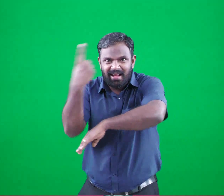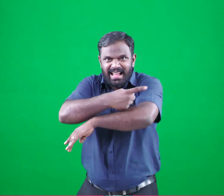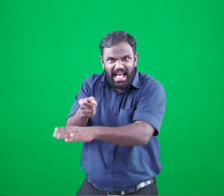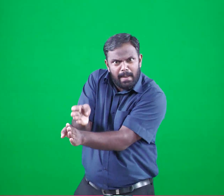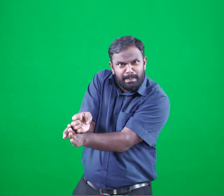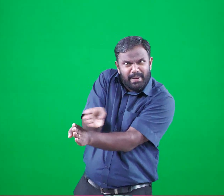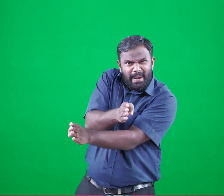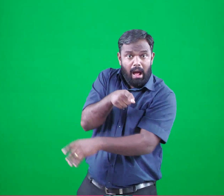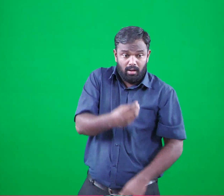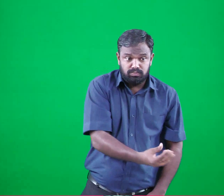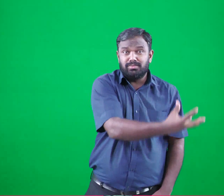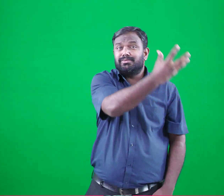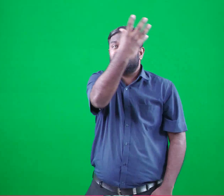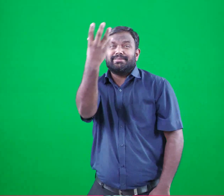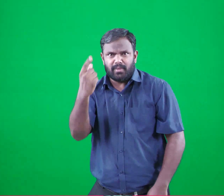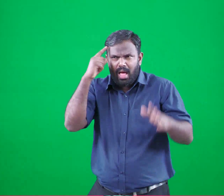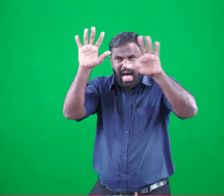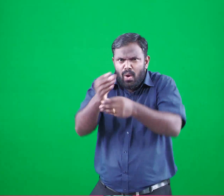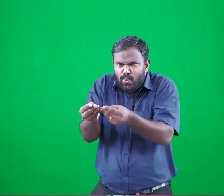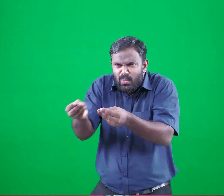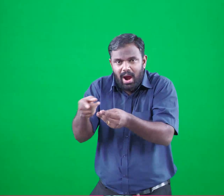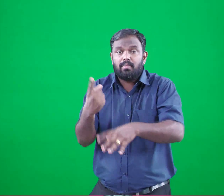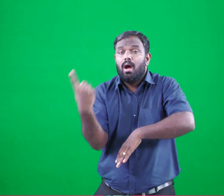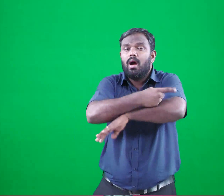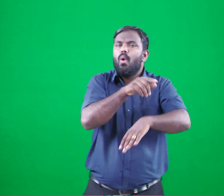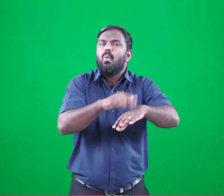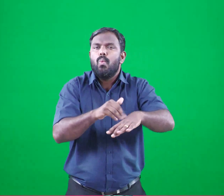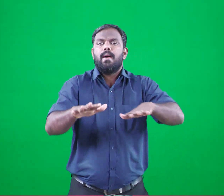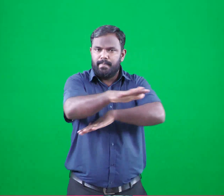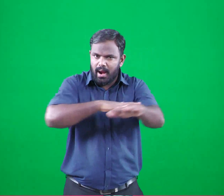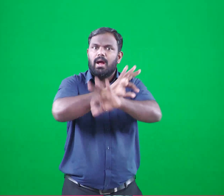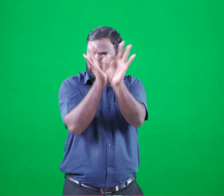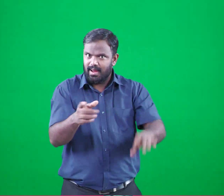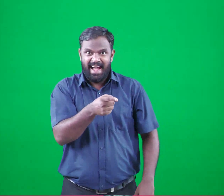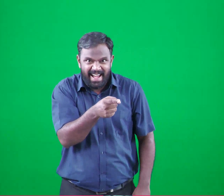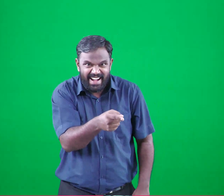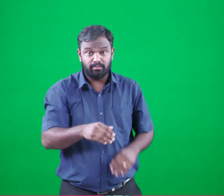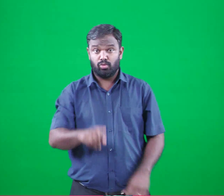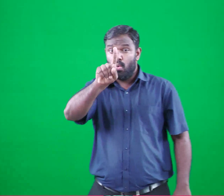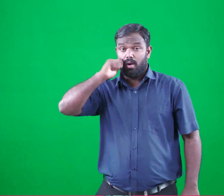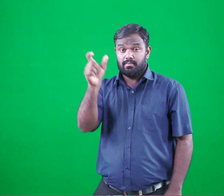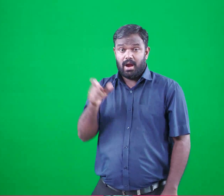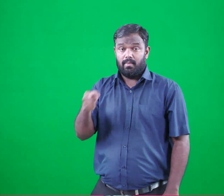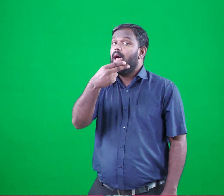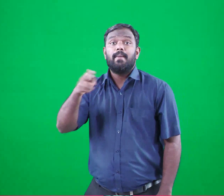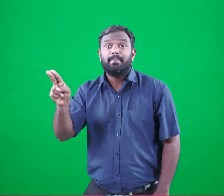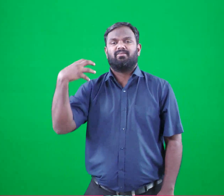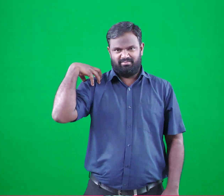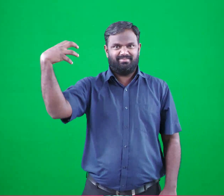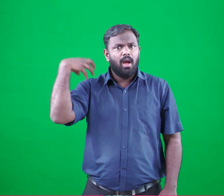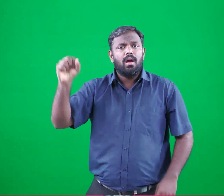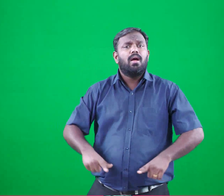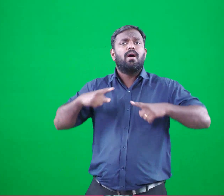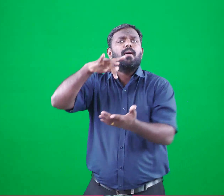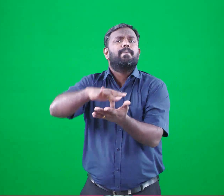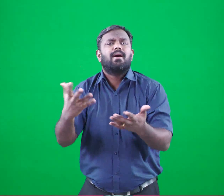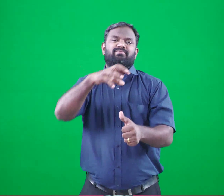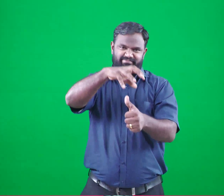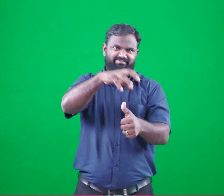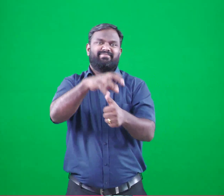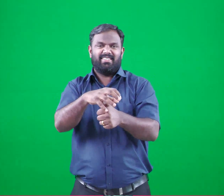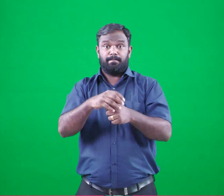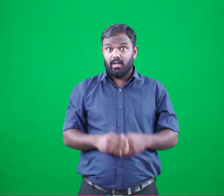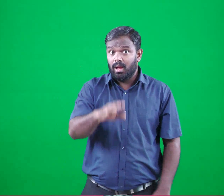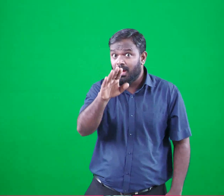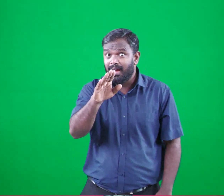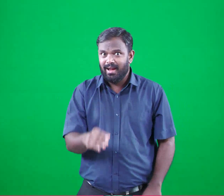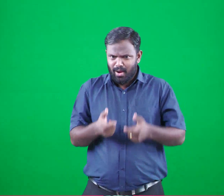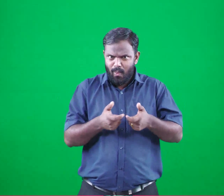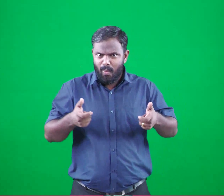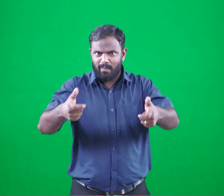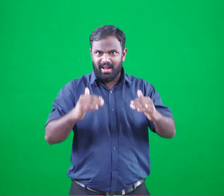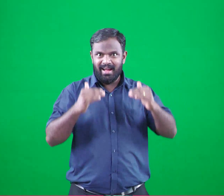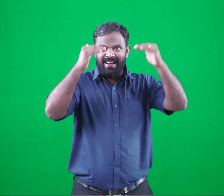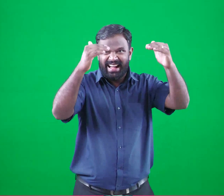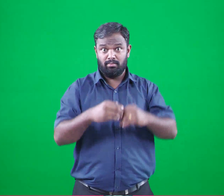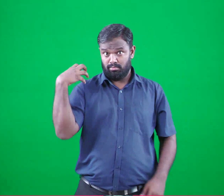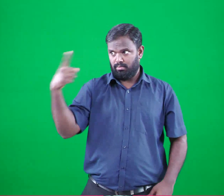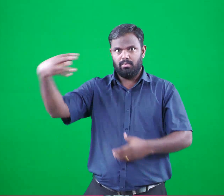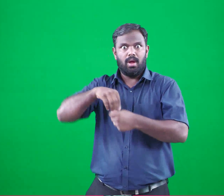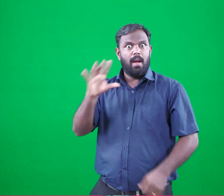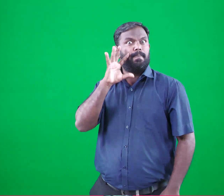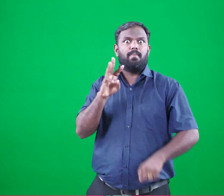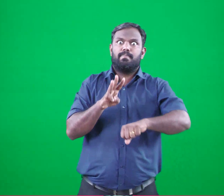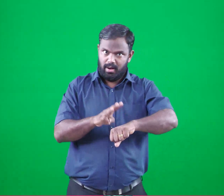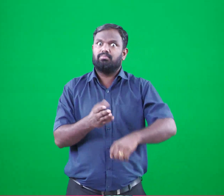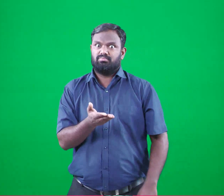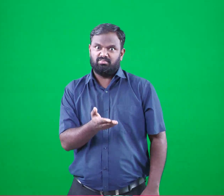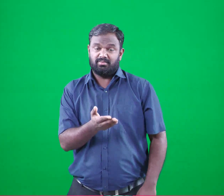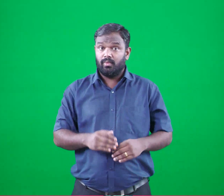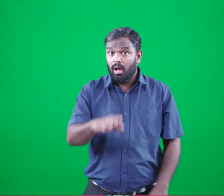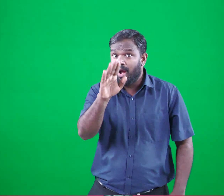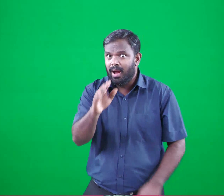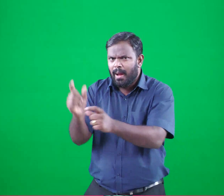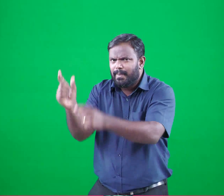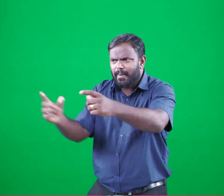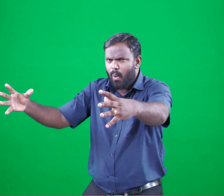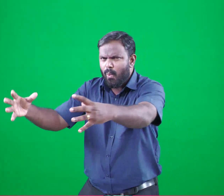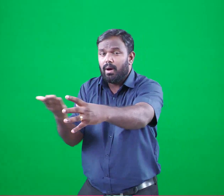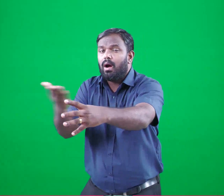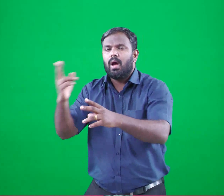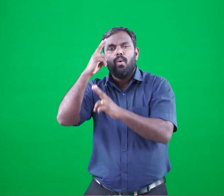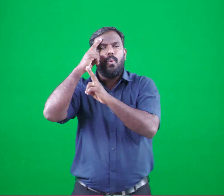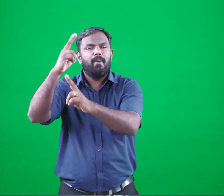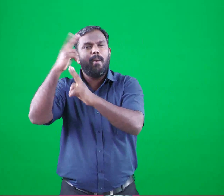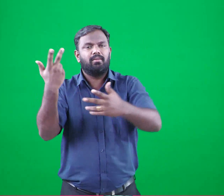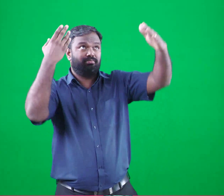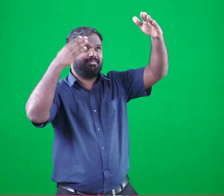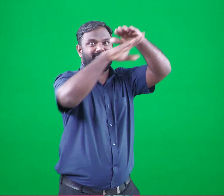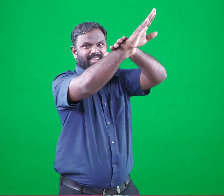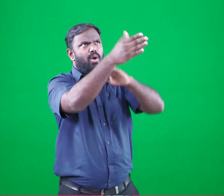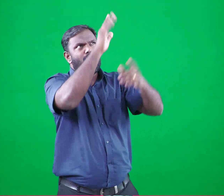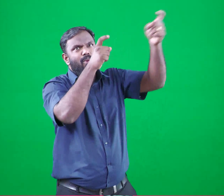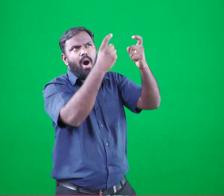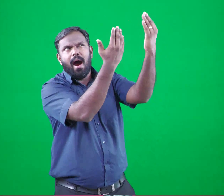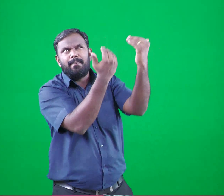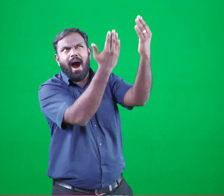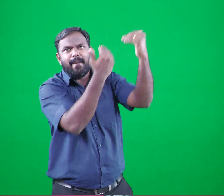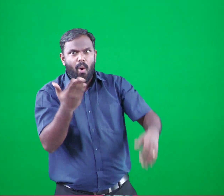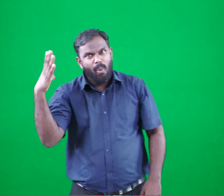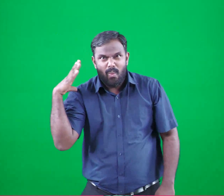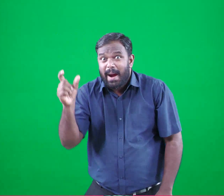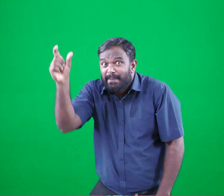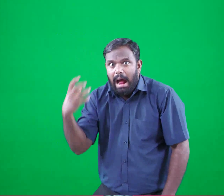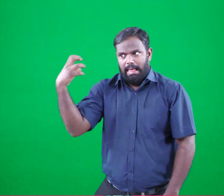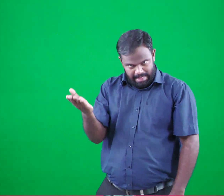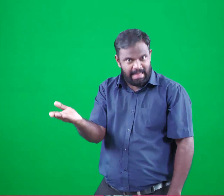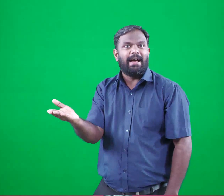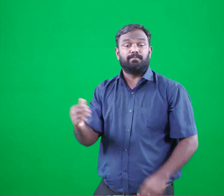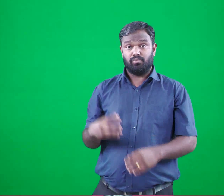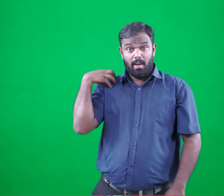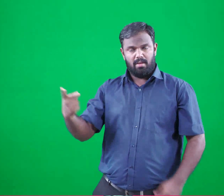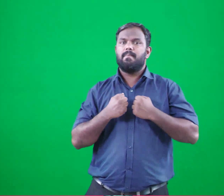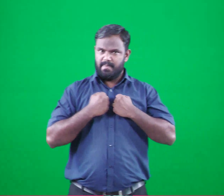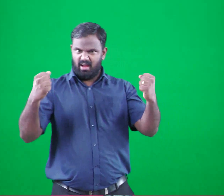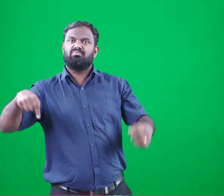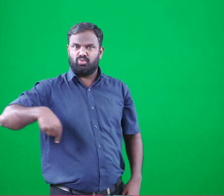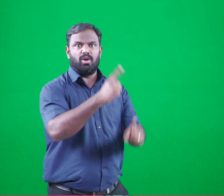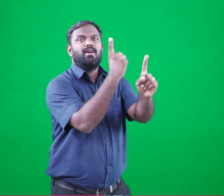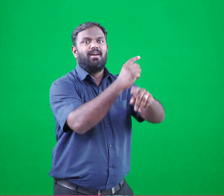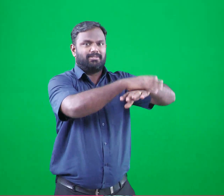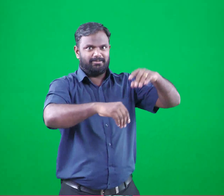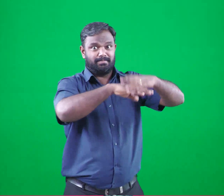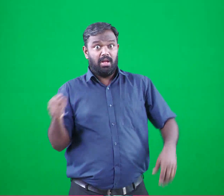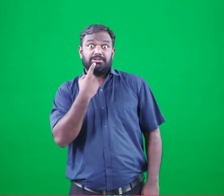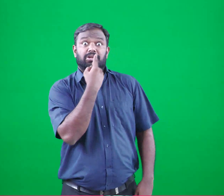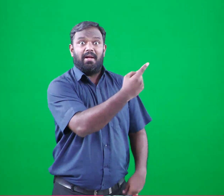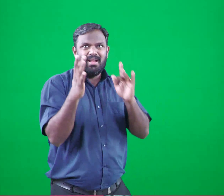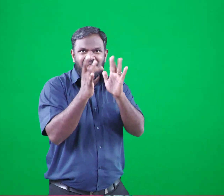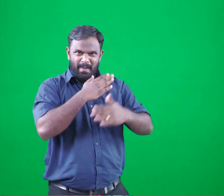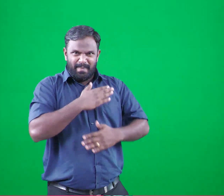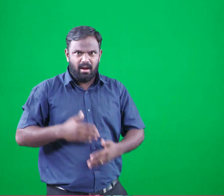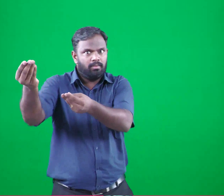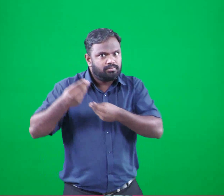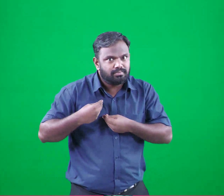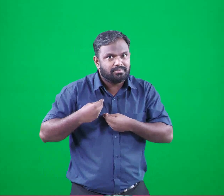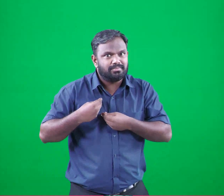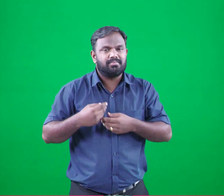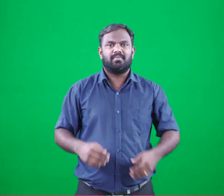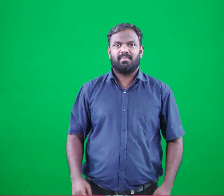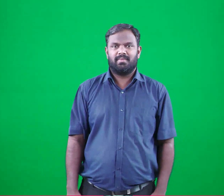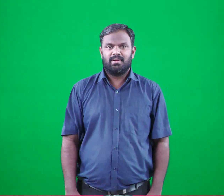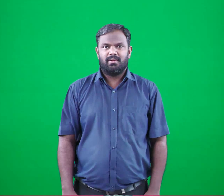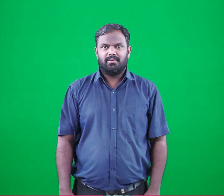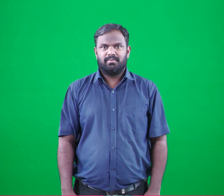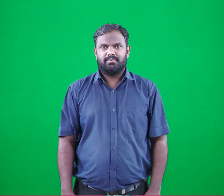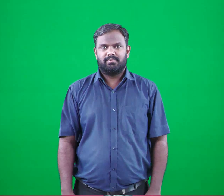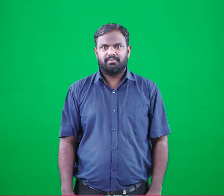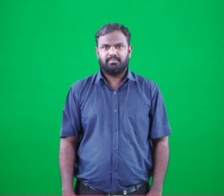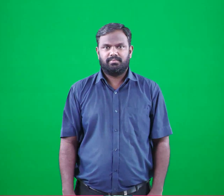Since it was Preparation Day (that is, the day before the Sabbath), Joseph of Arimathea, a prominent Council member who himself was waiting for the kingdom of God, boldly went to Pilate to ask for the body of Jesus.